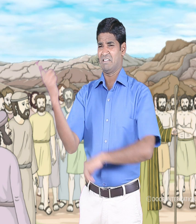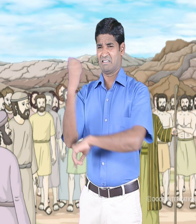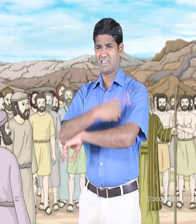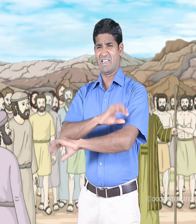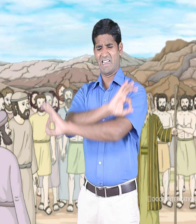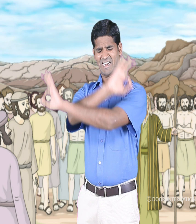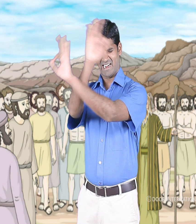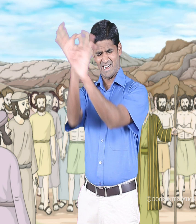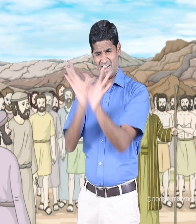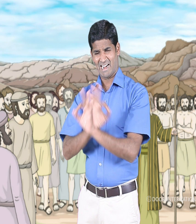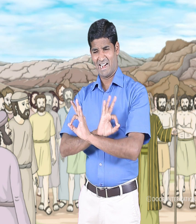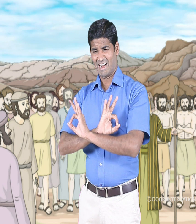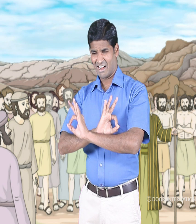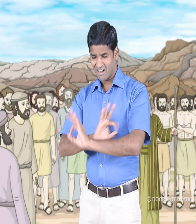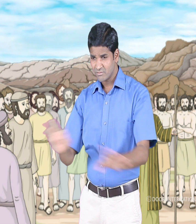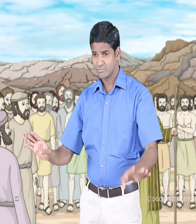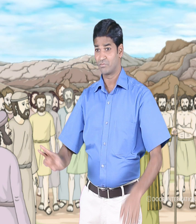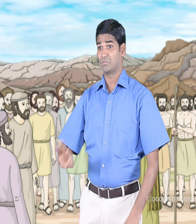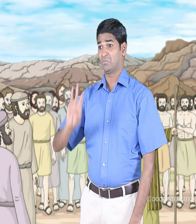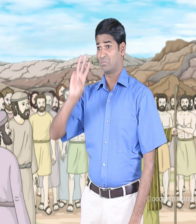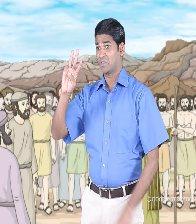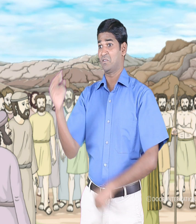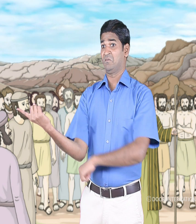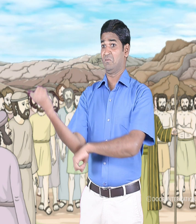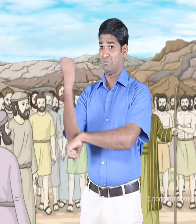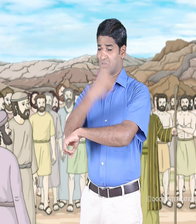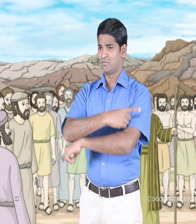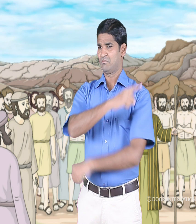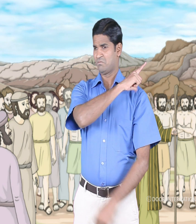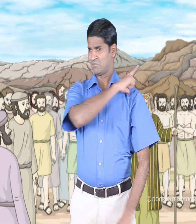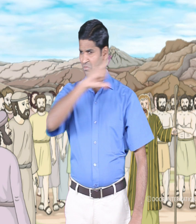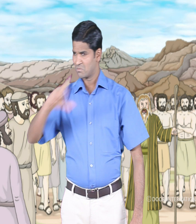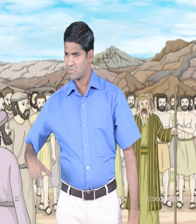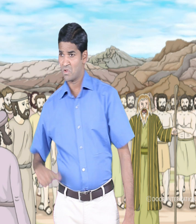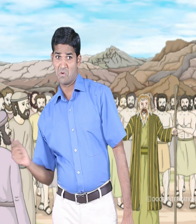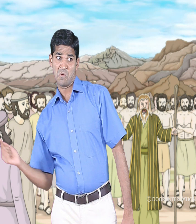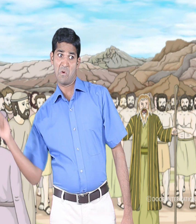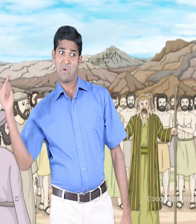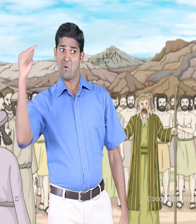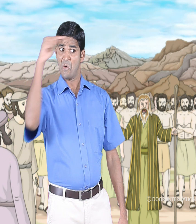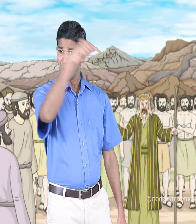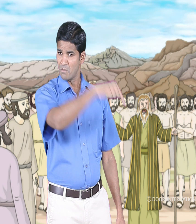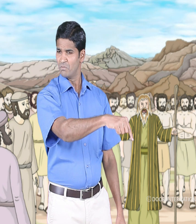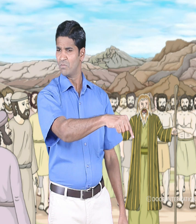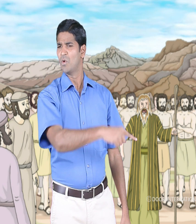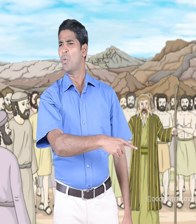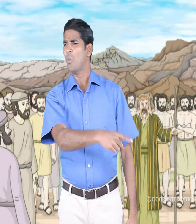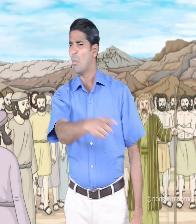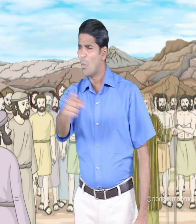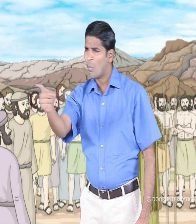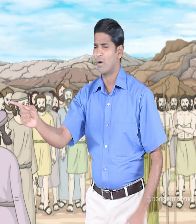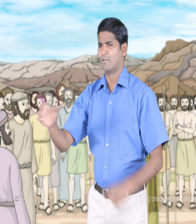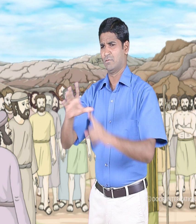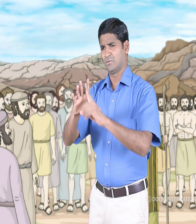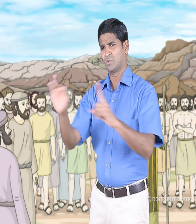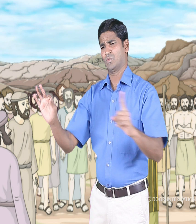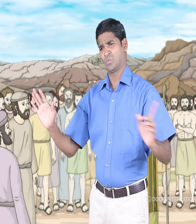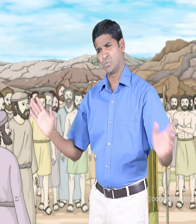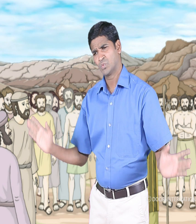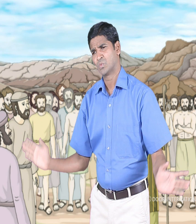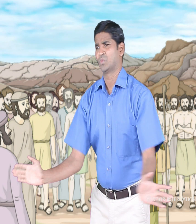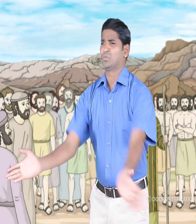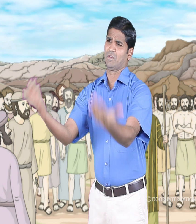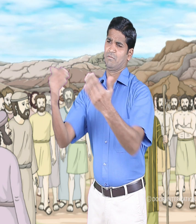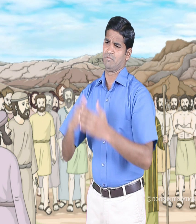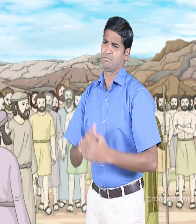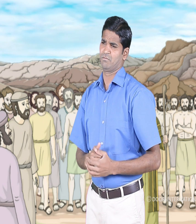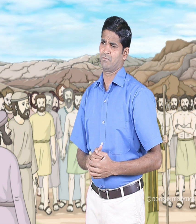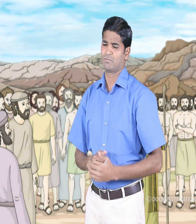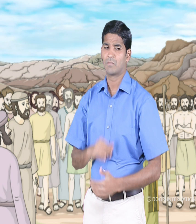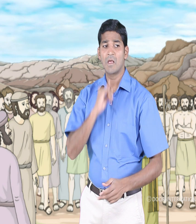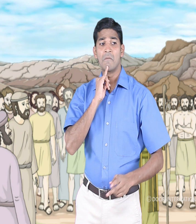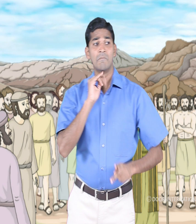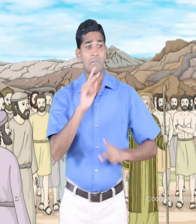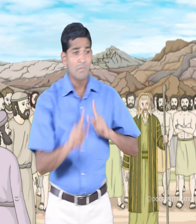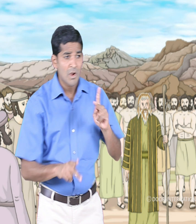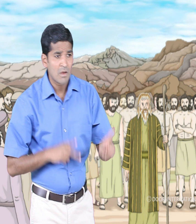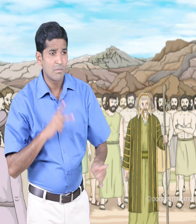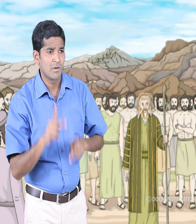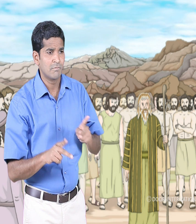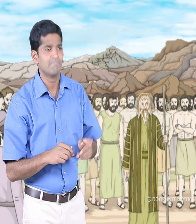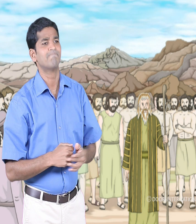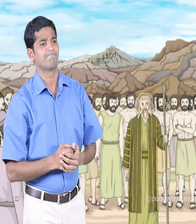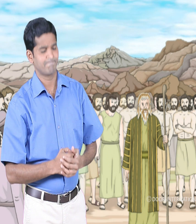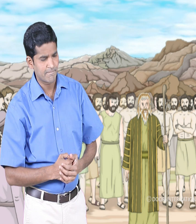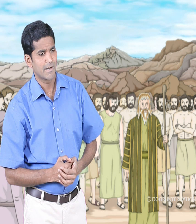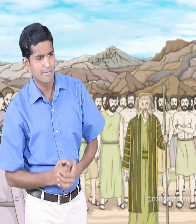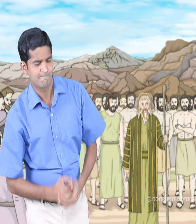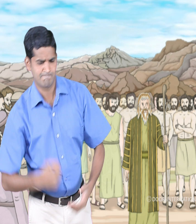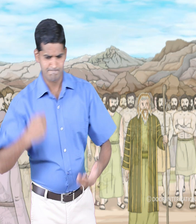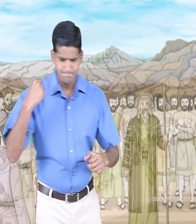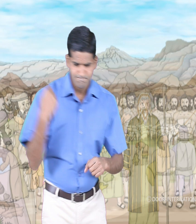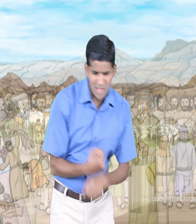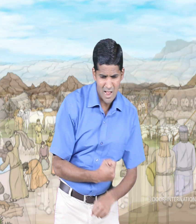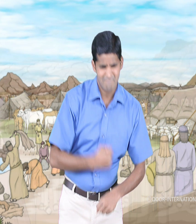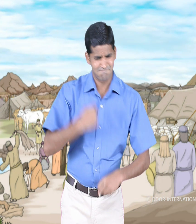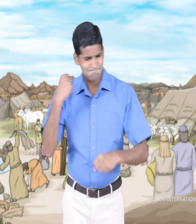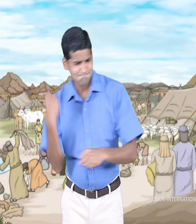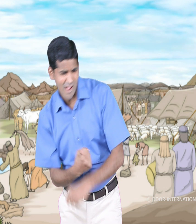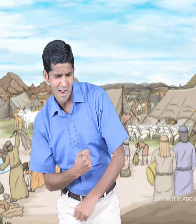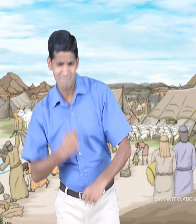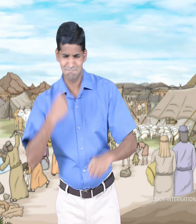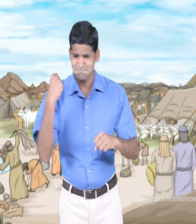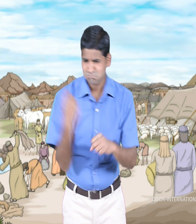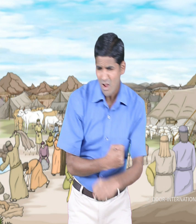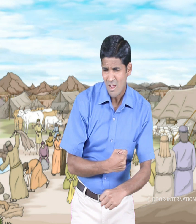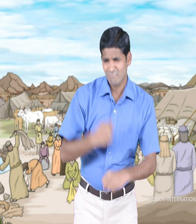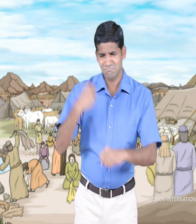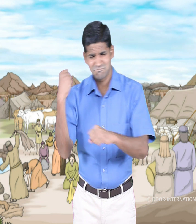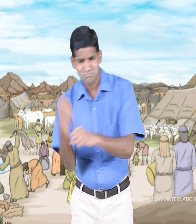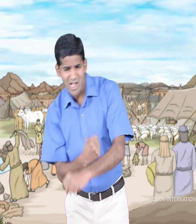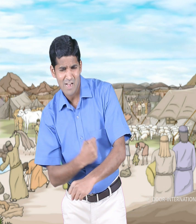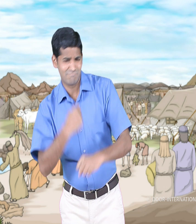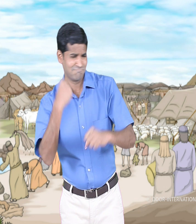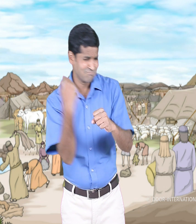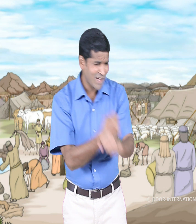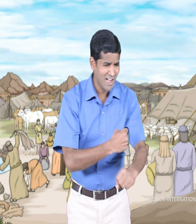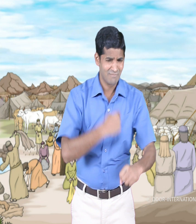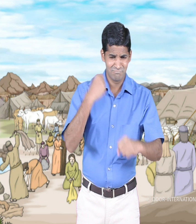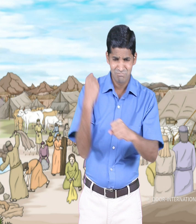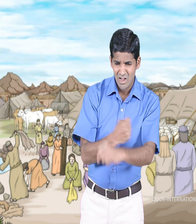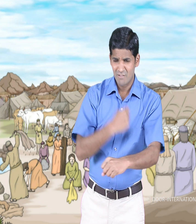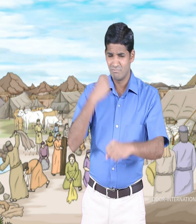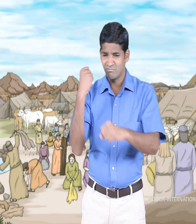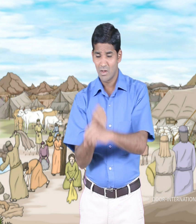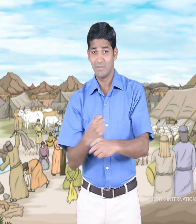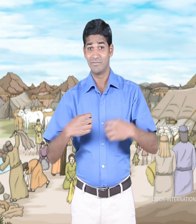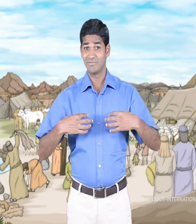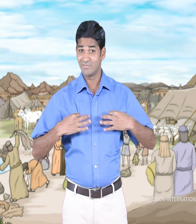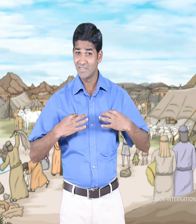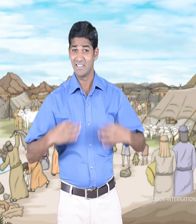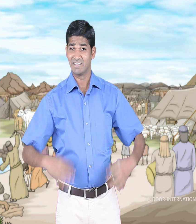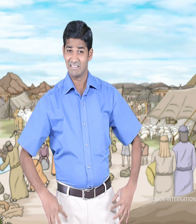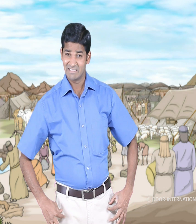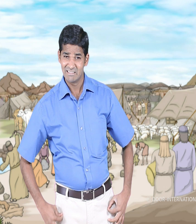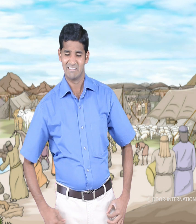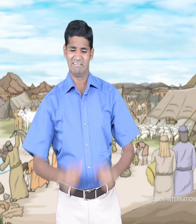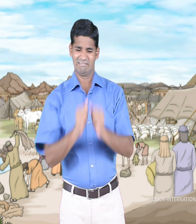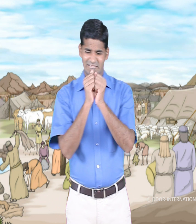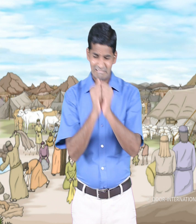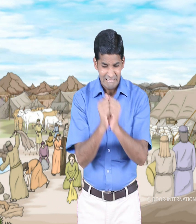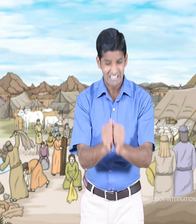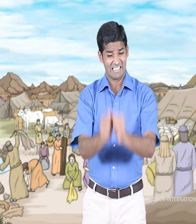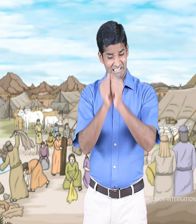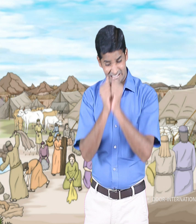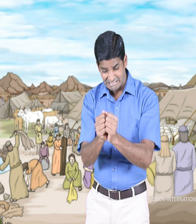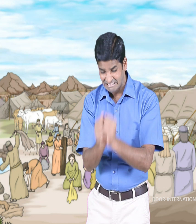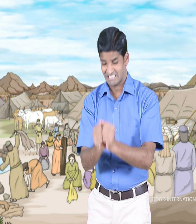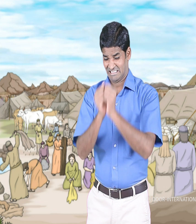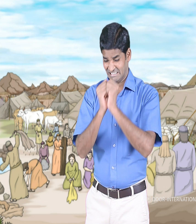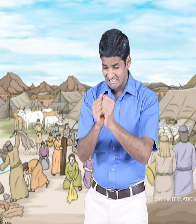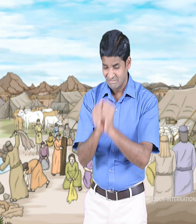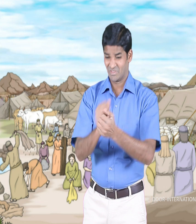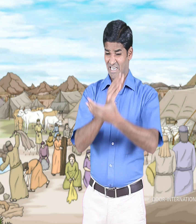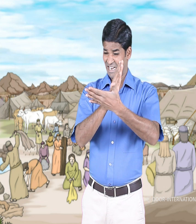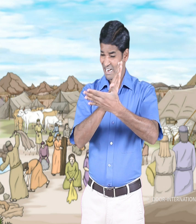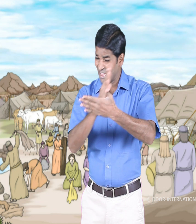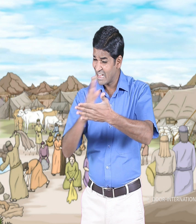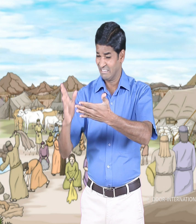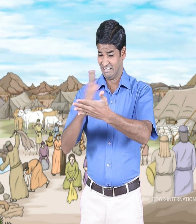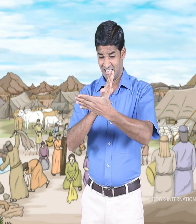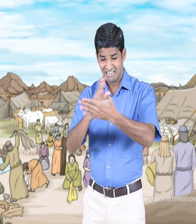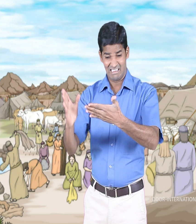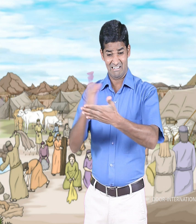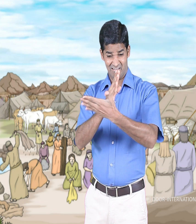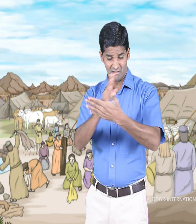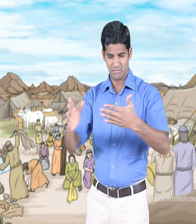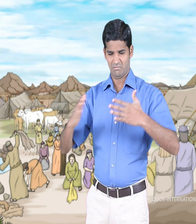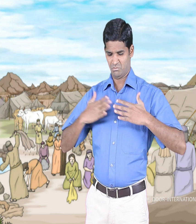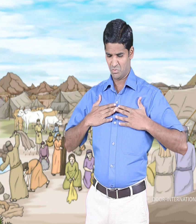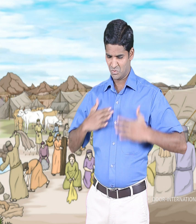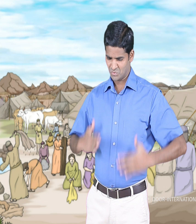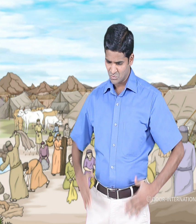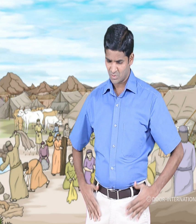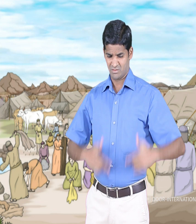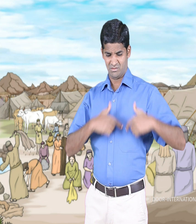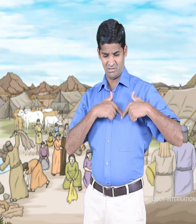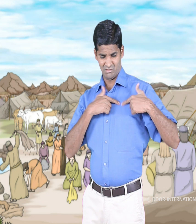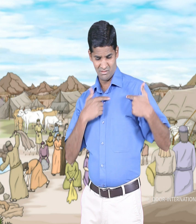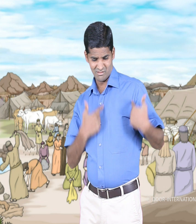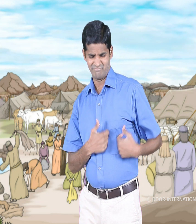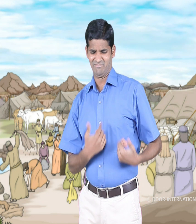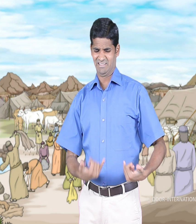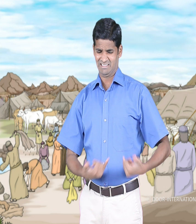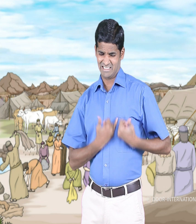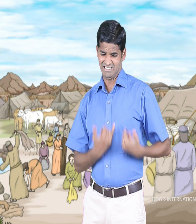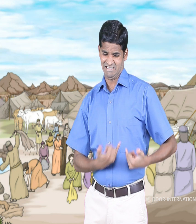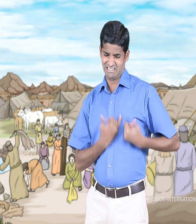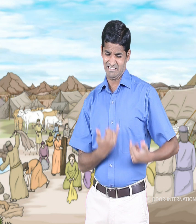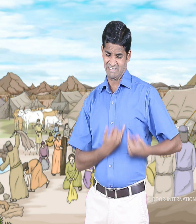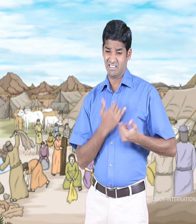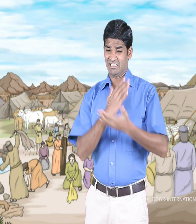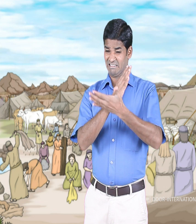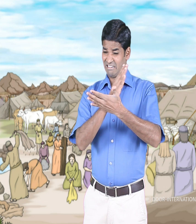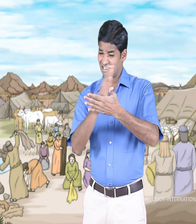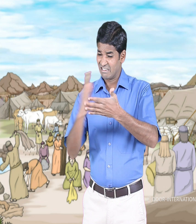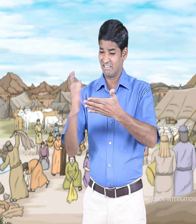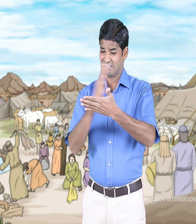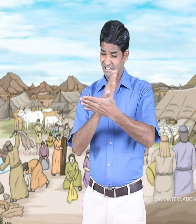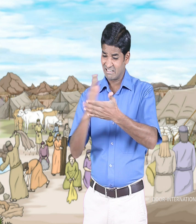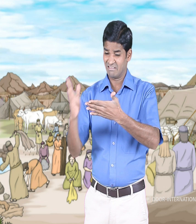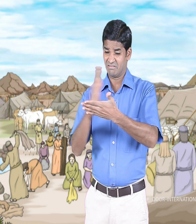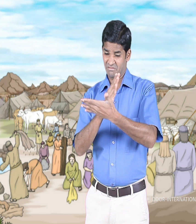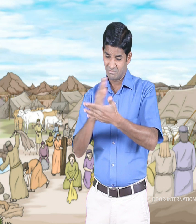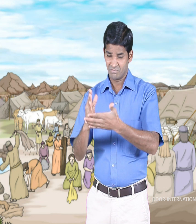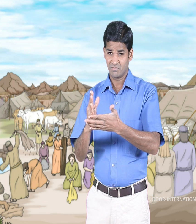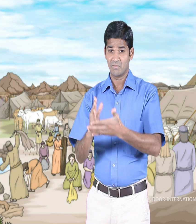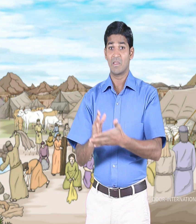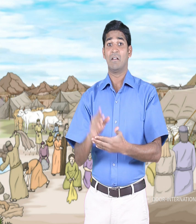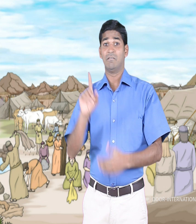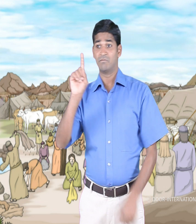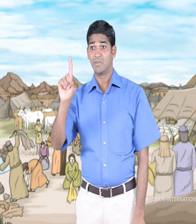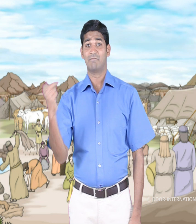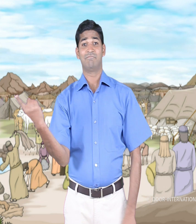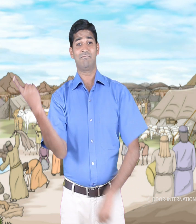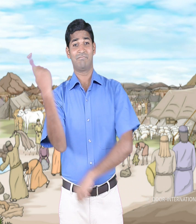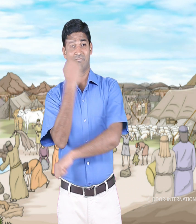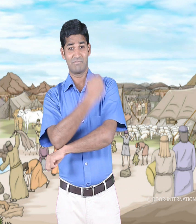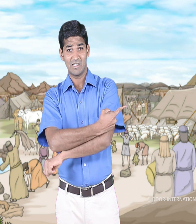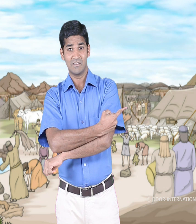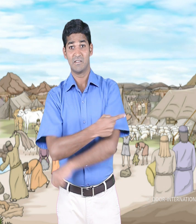“Be prepared for the third day,” he said to the people.